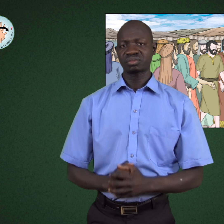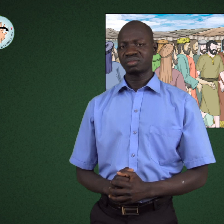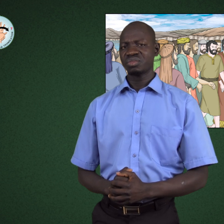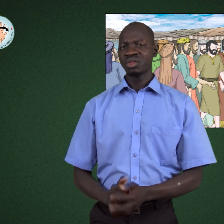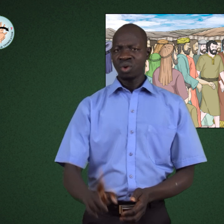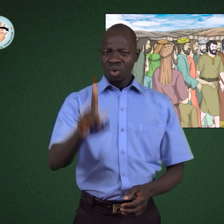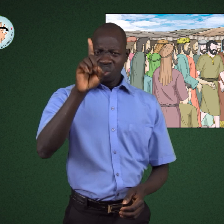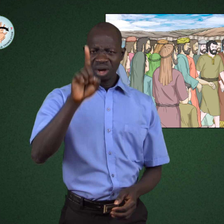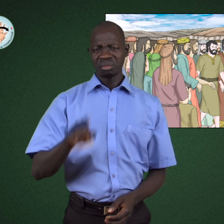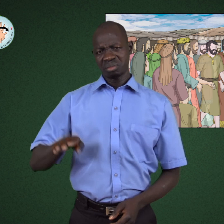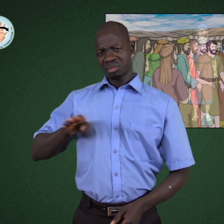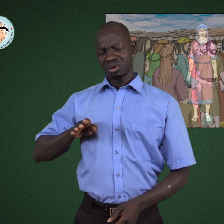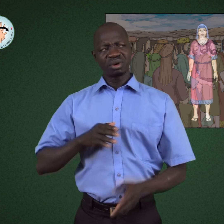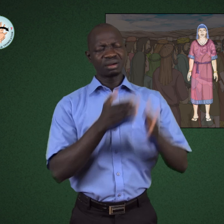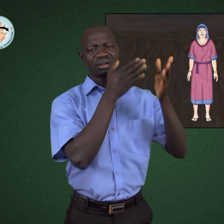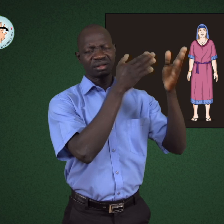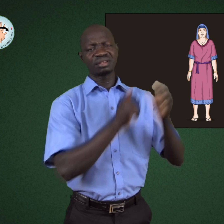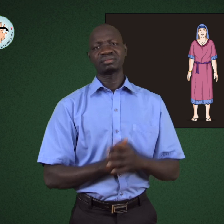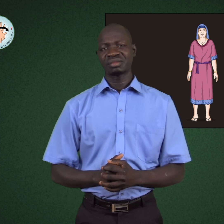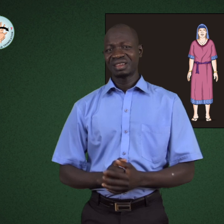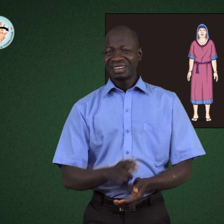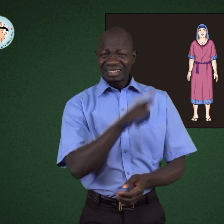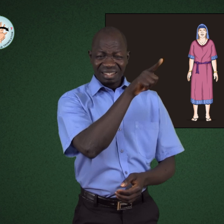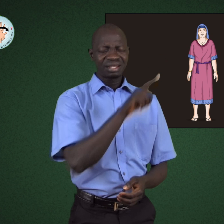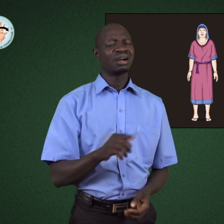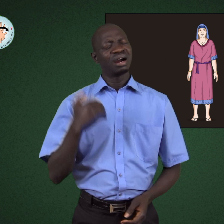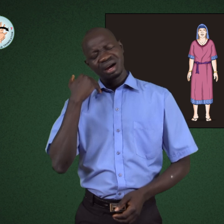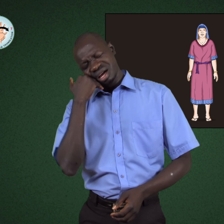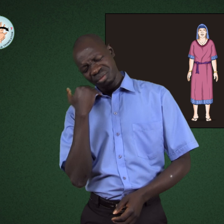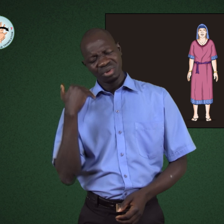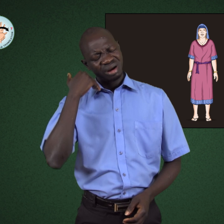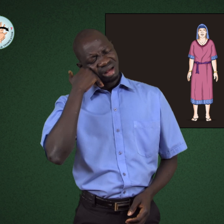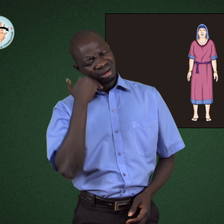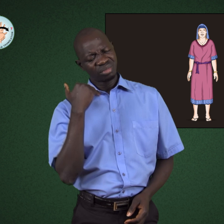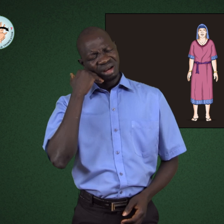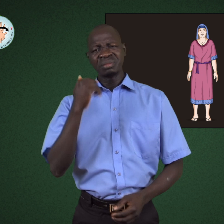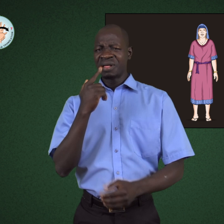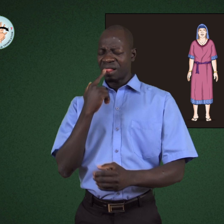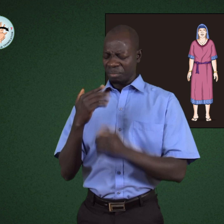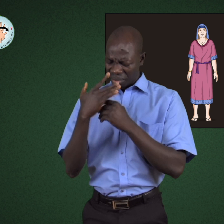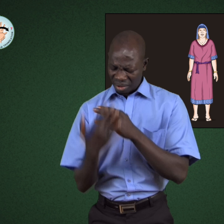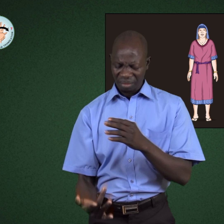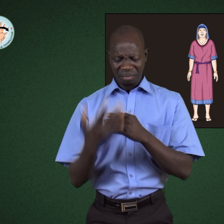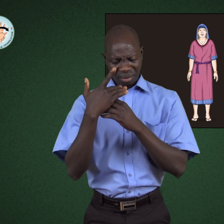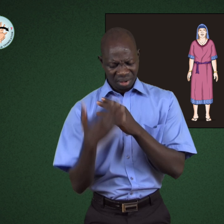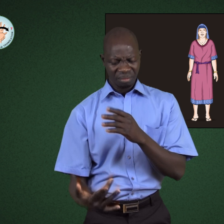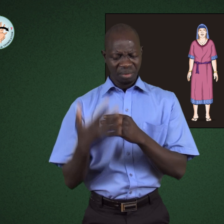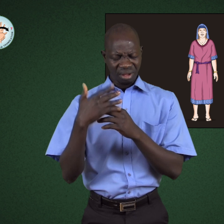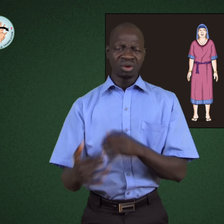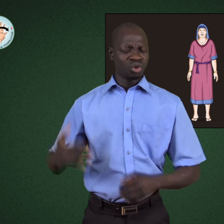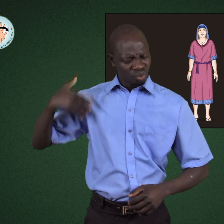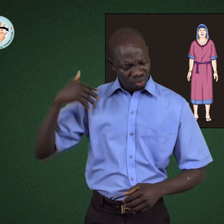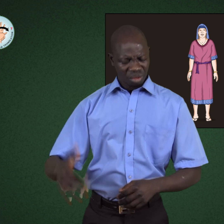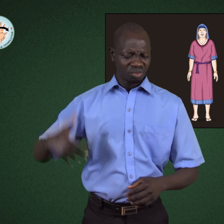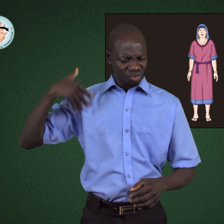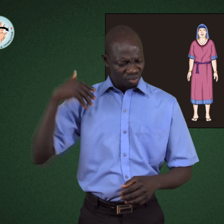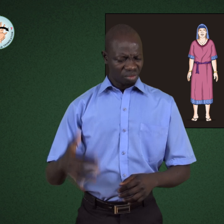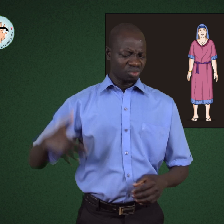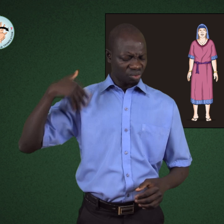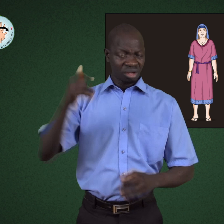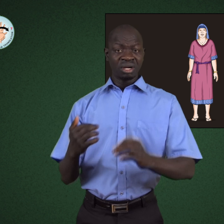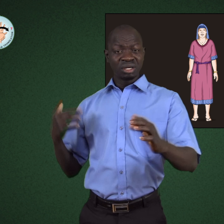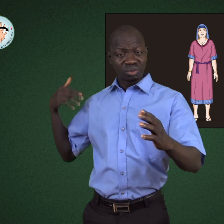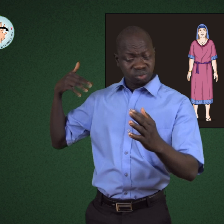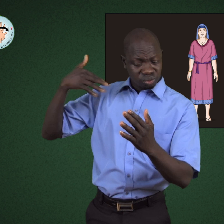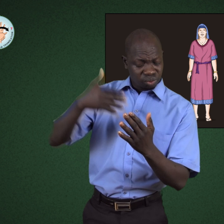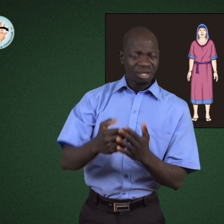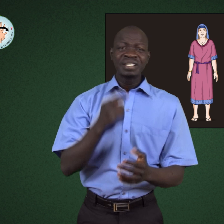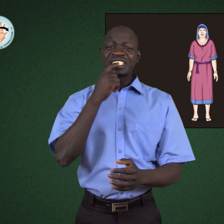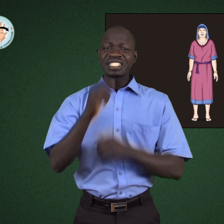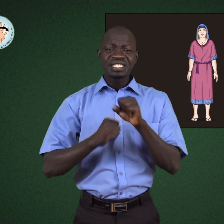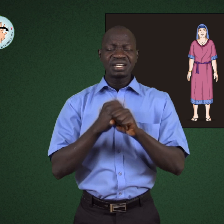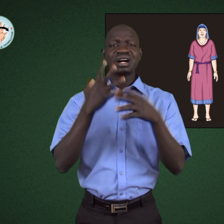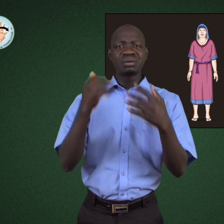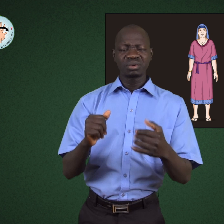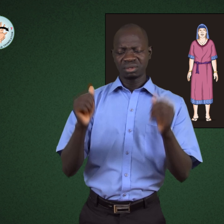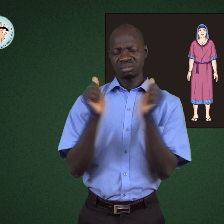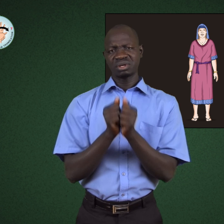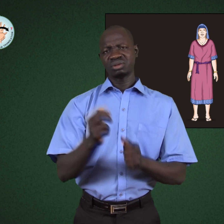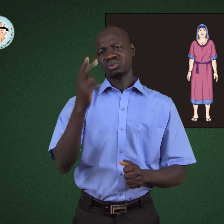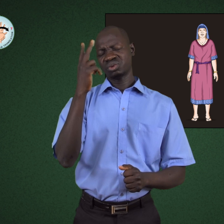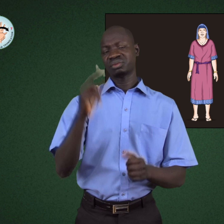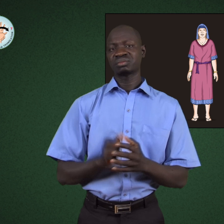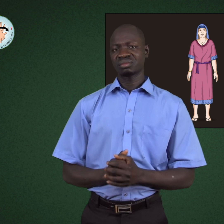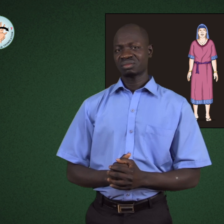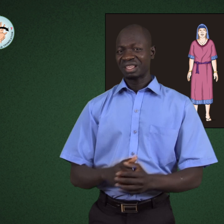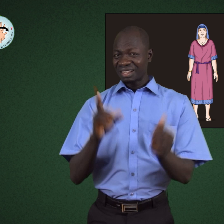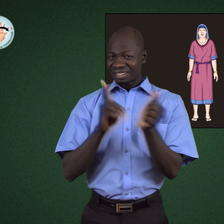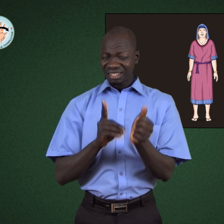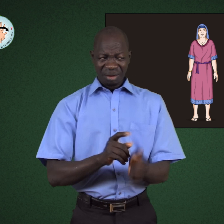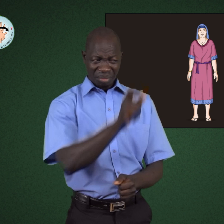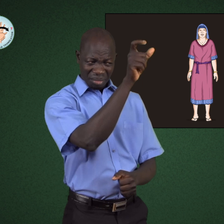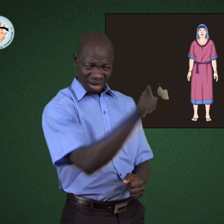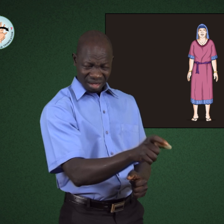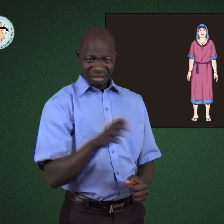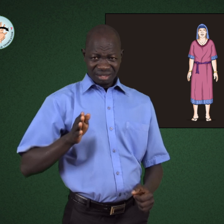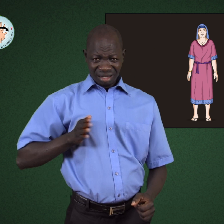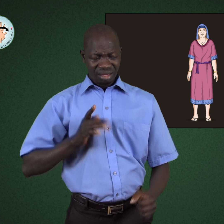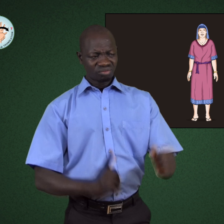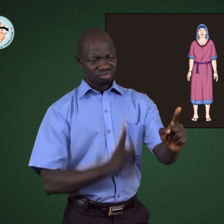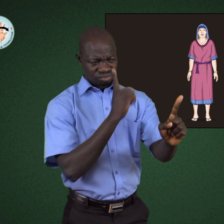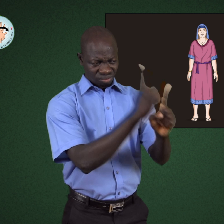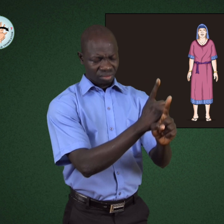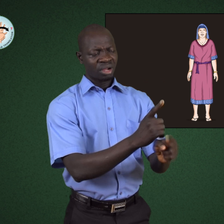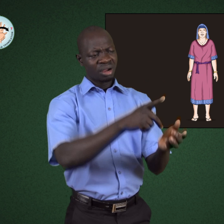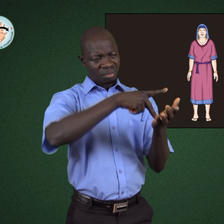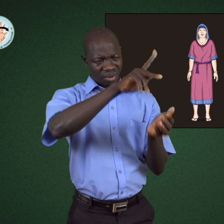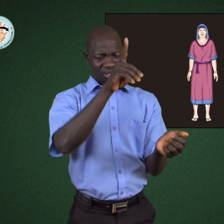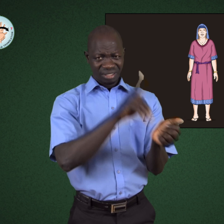And a woman was there who had suffered from bleeding for twelve years.